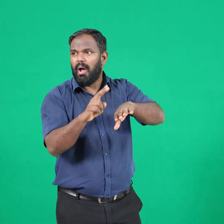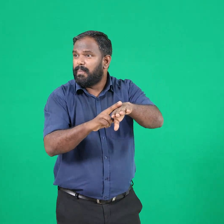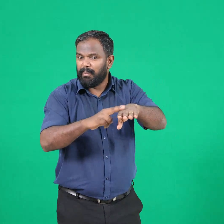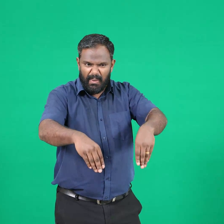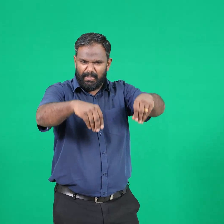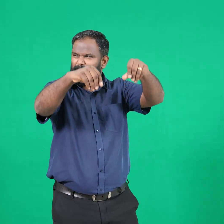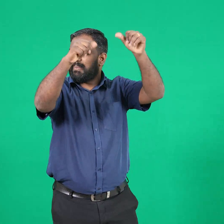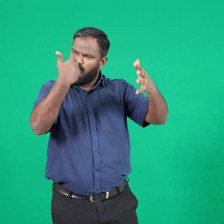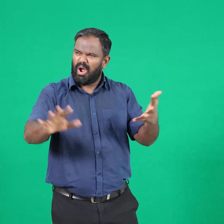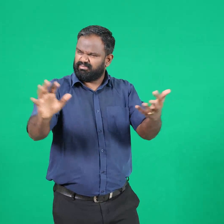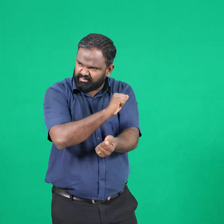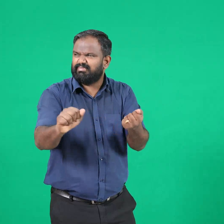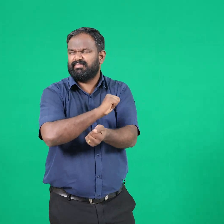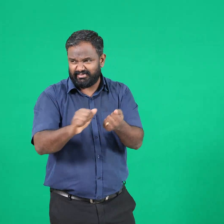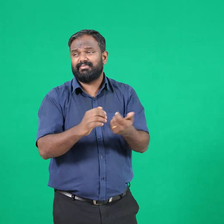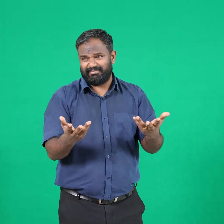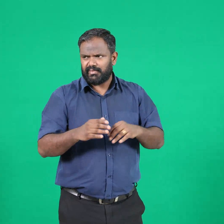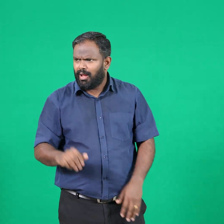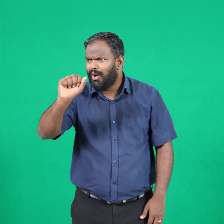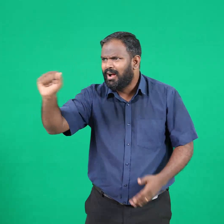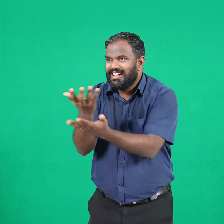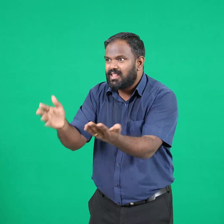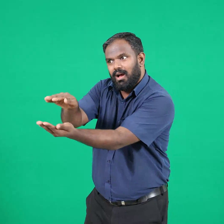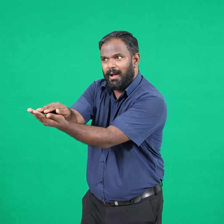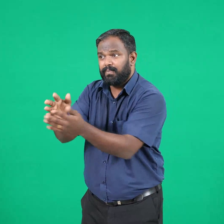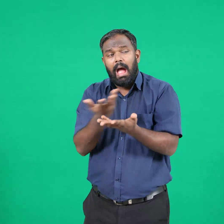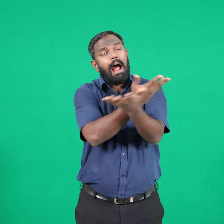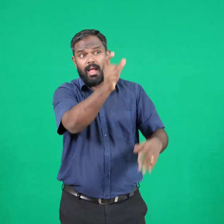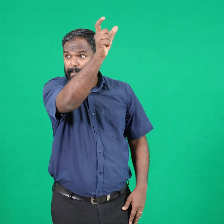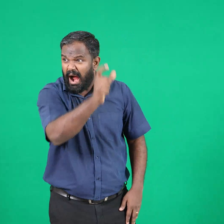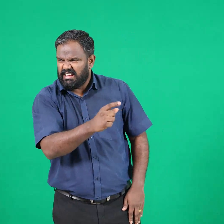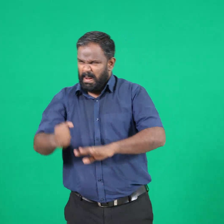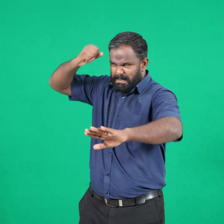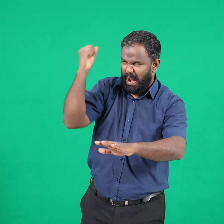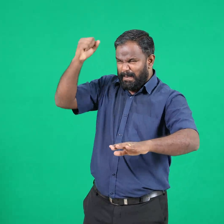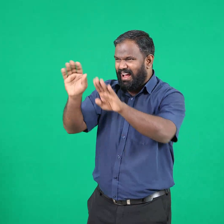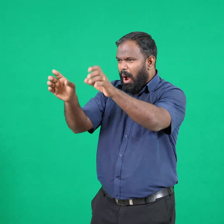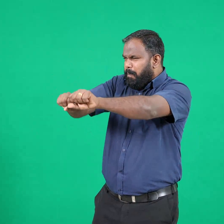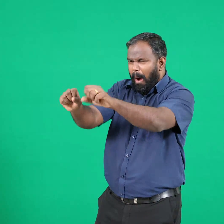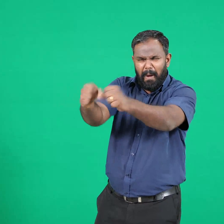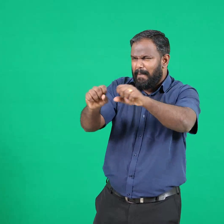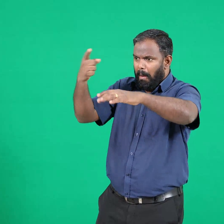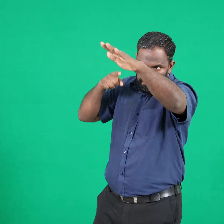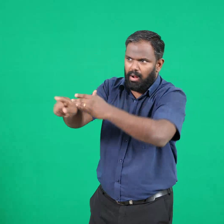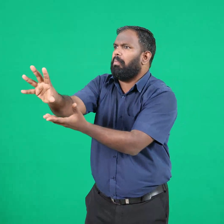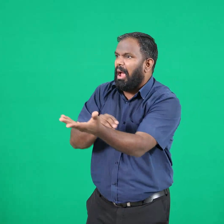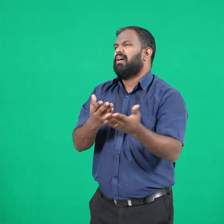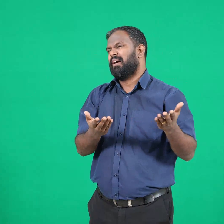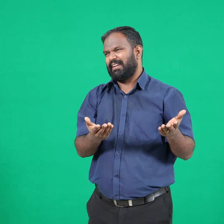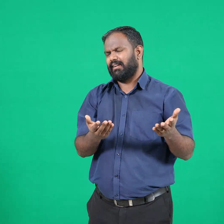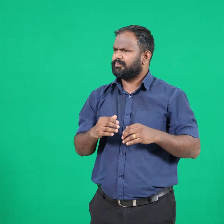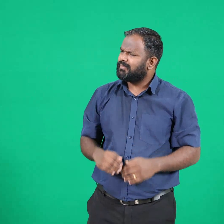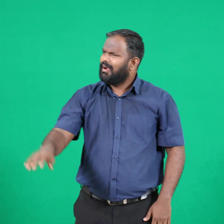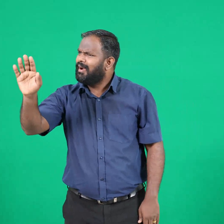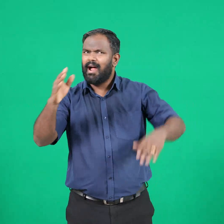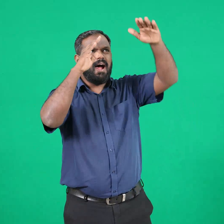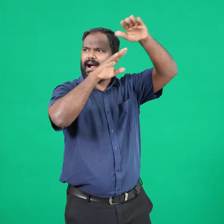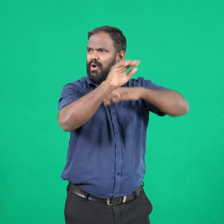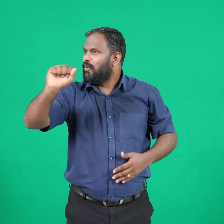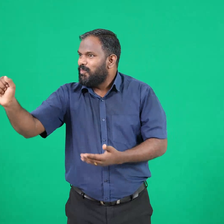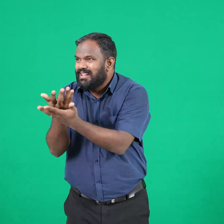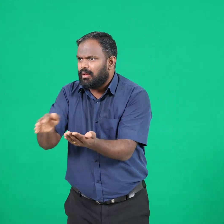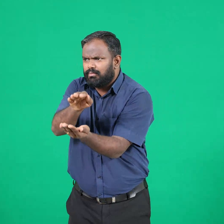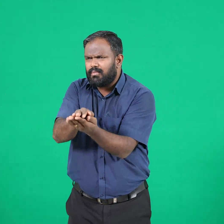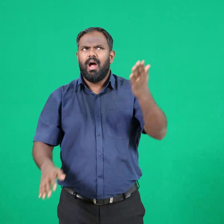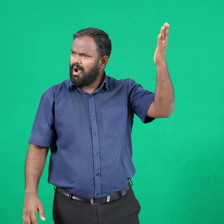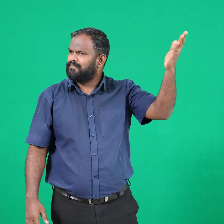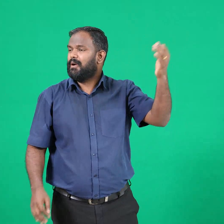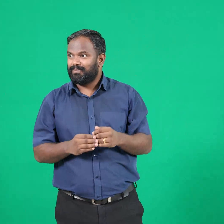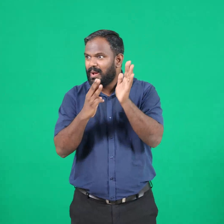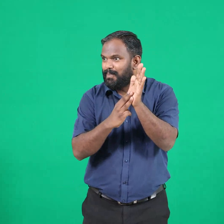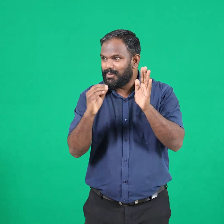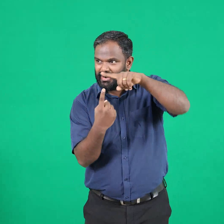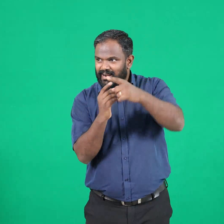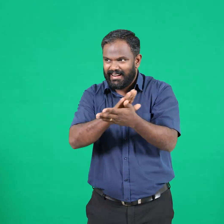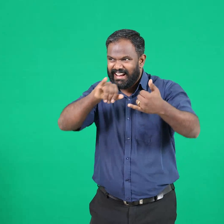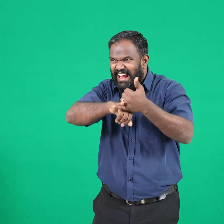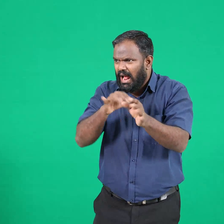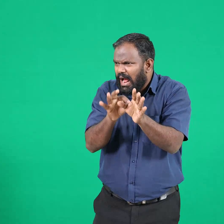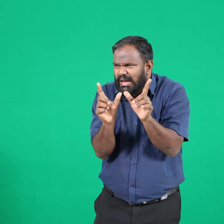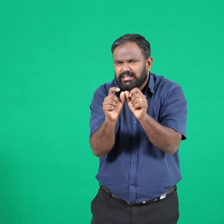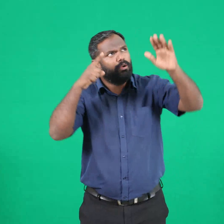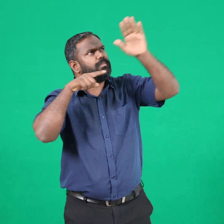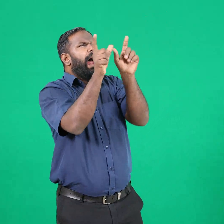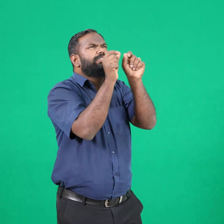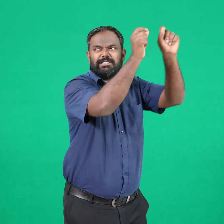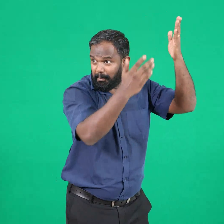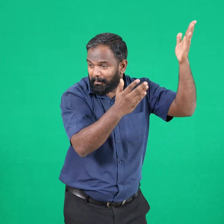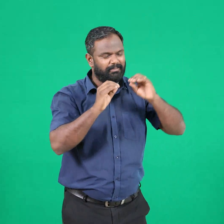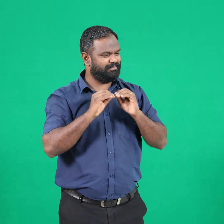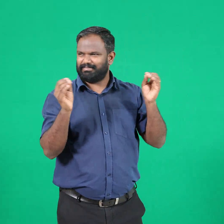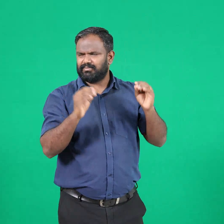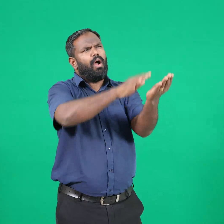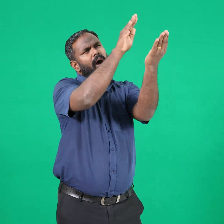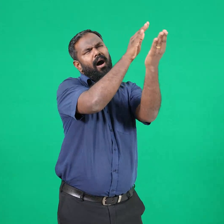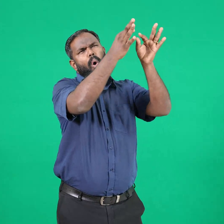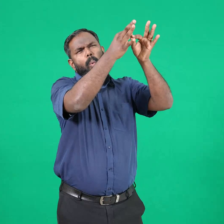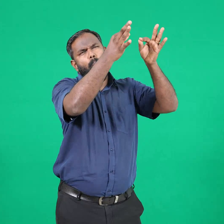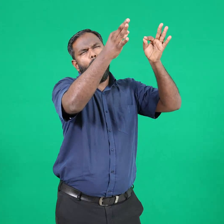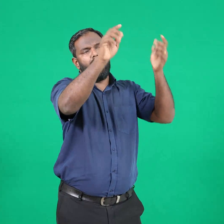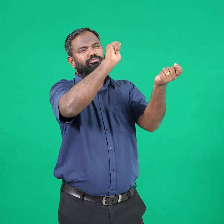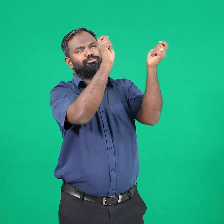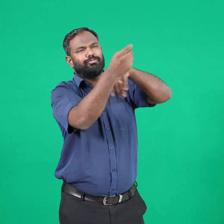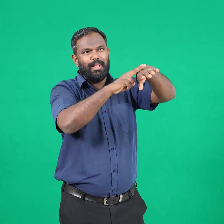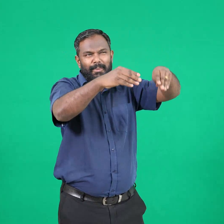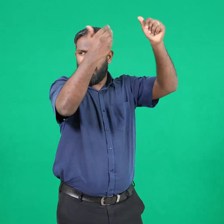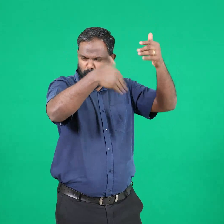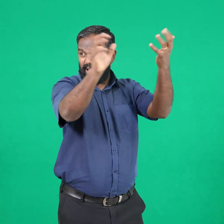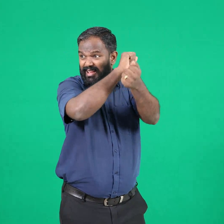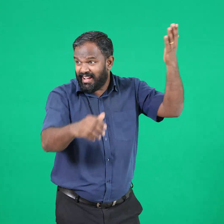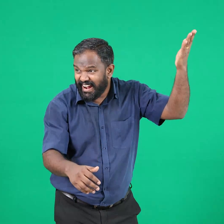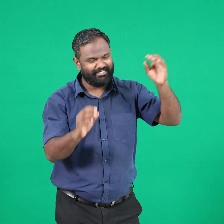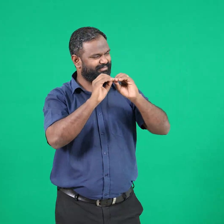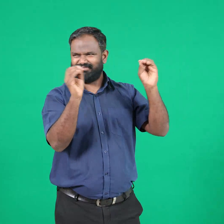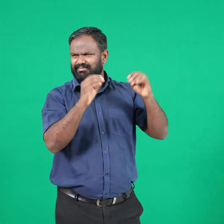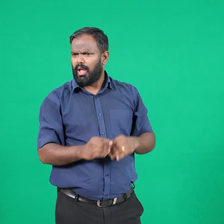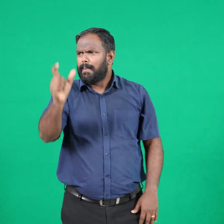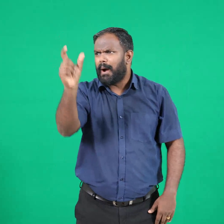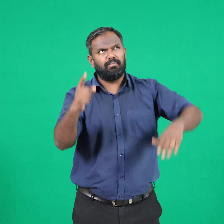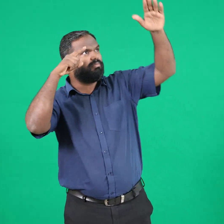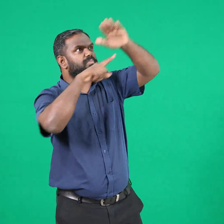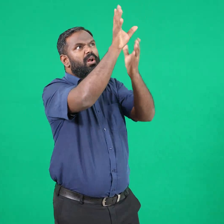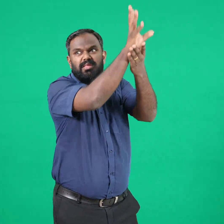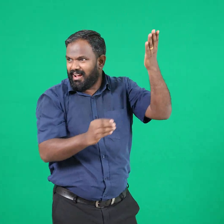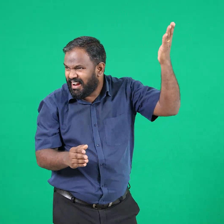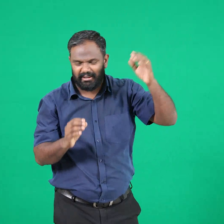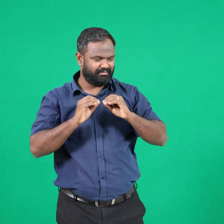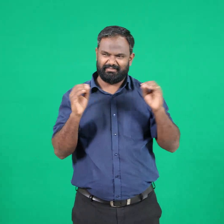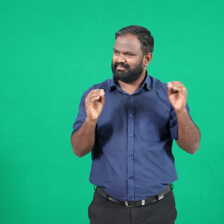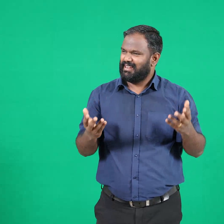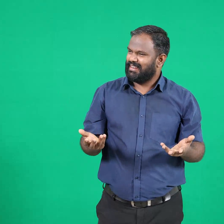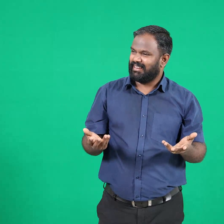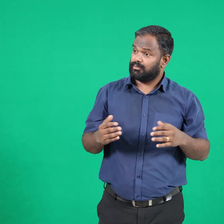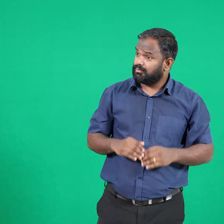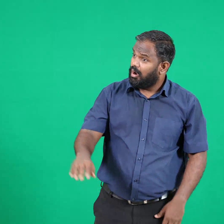But store up for yourselves treasures in heaven, where moth and rust do not destroy, and where thieves do not break in and steal.